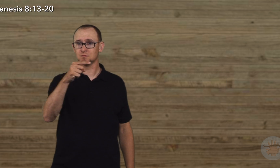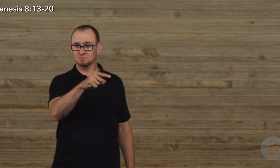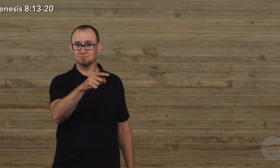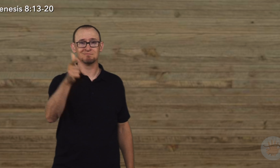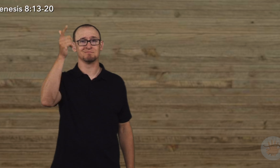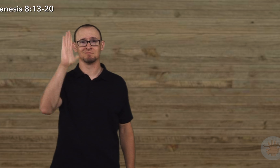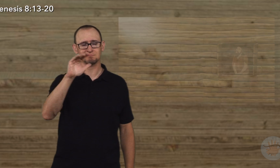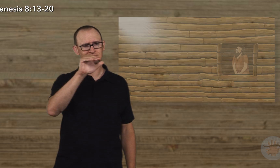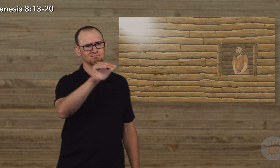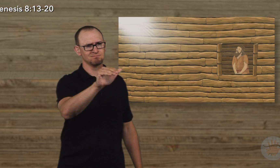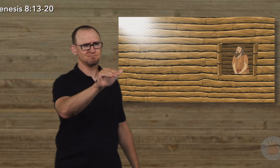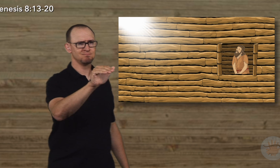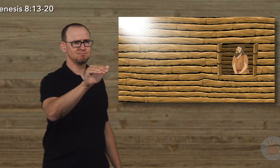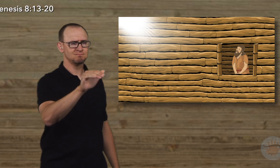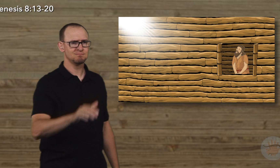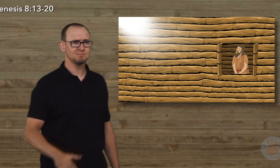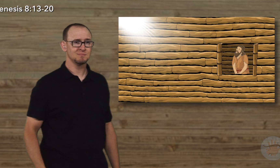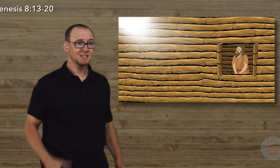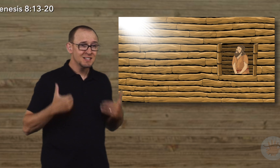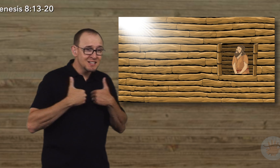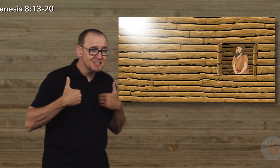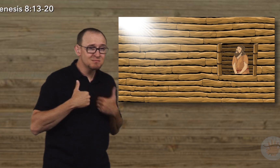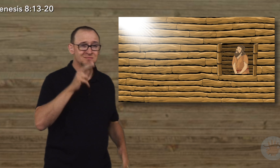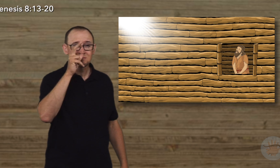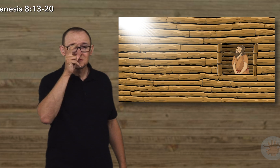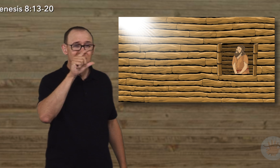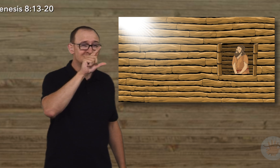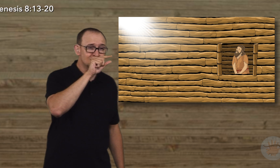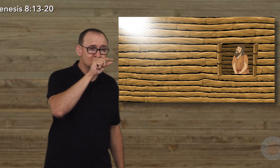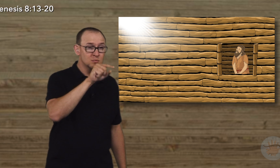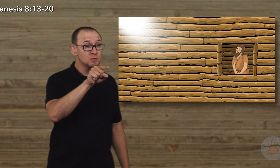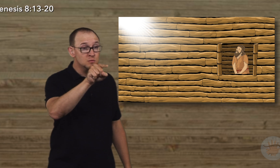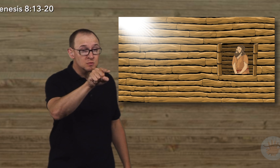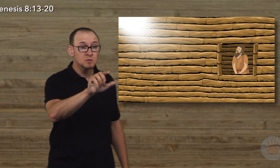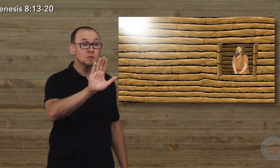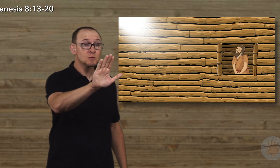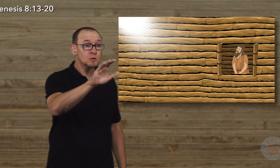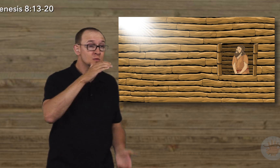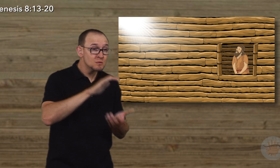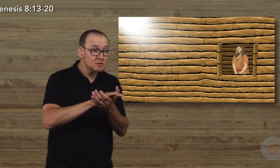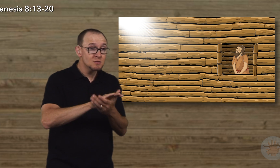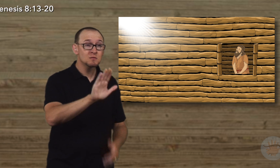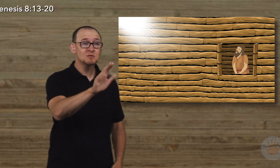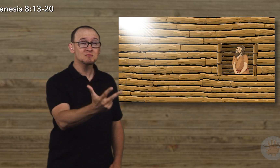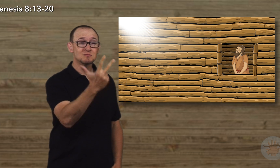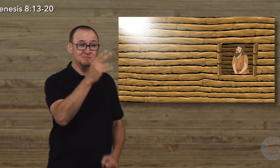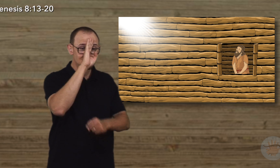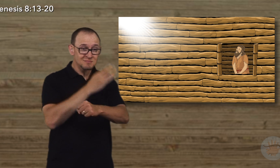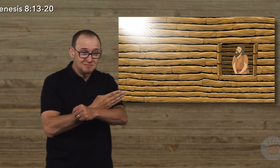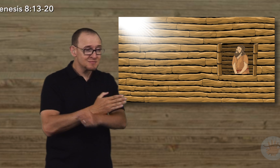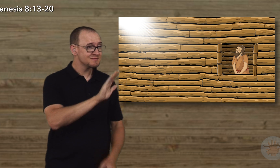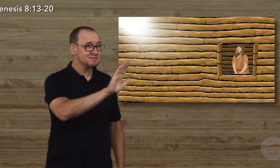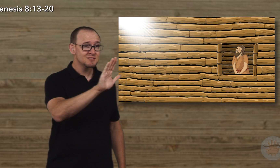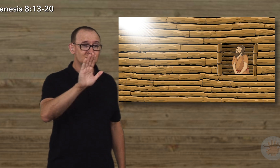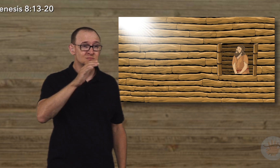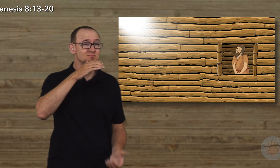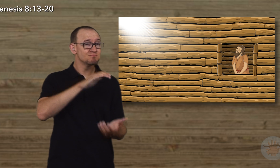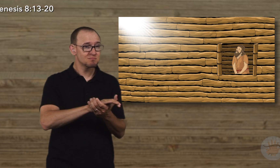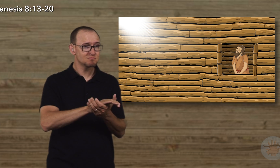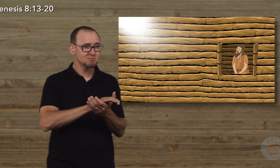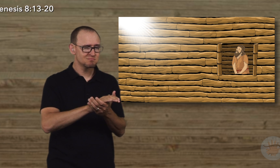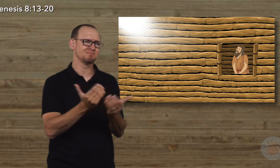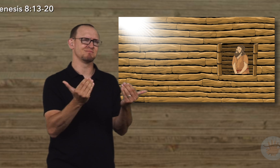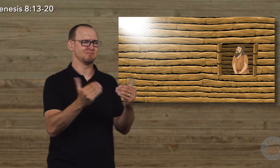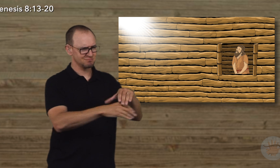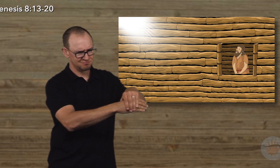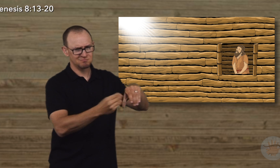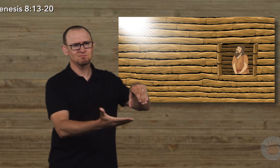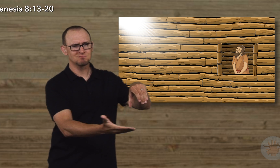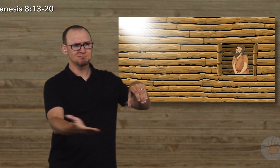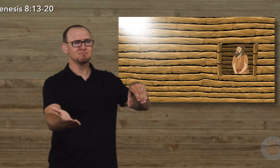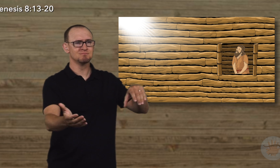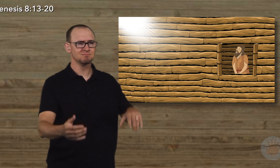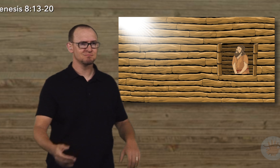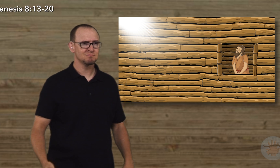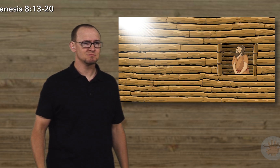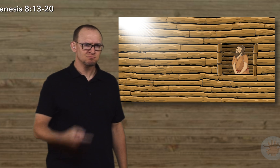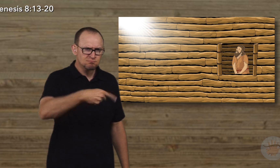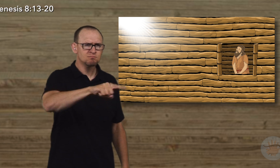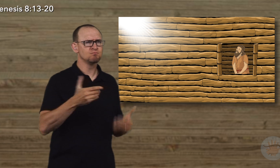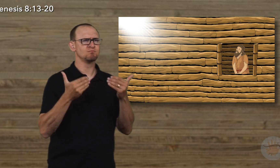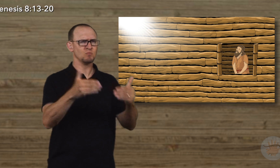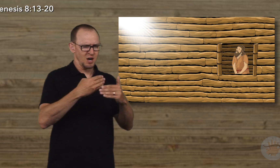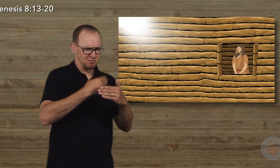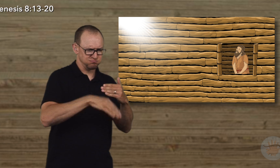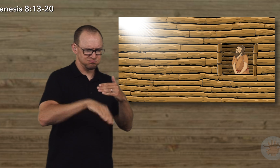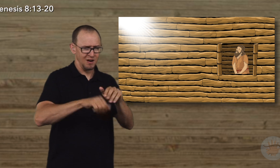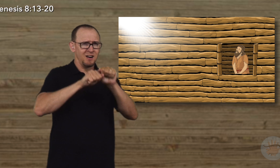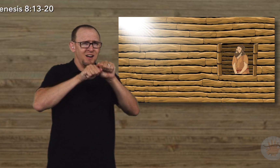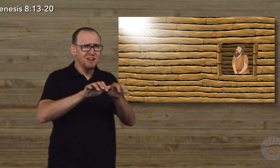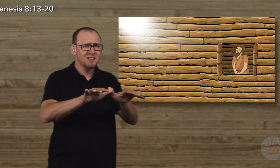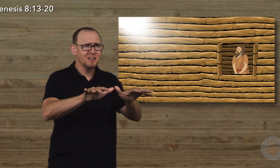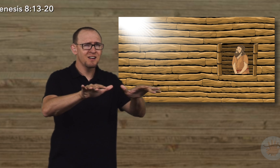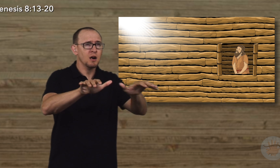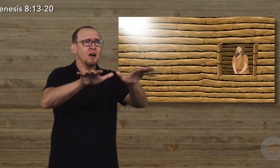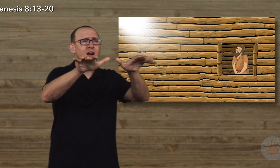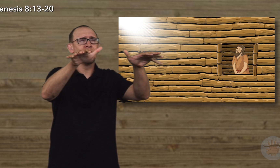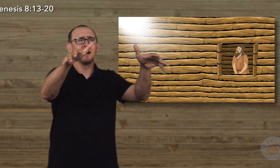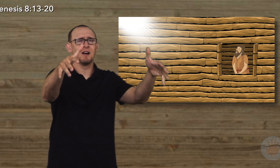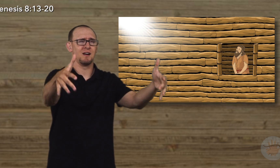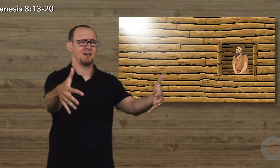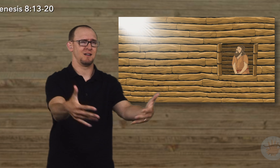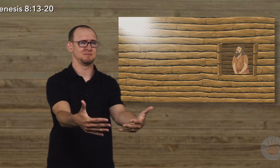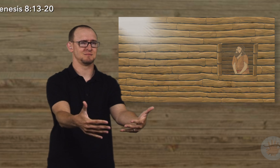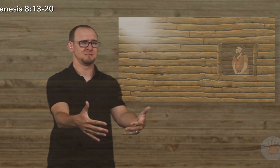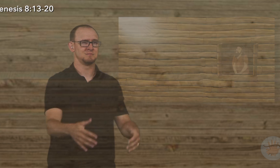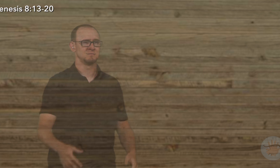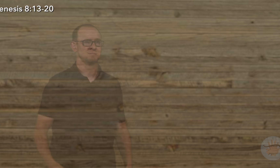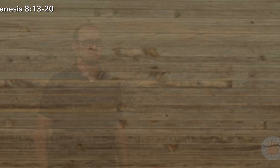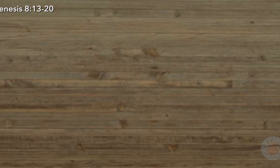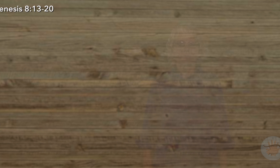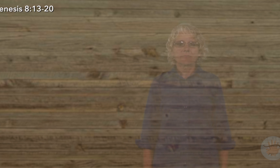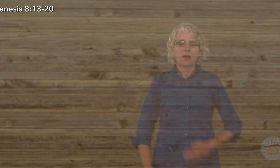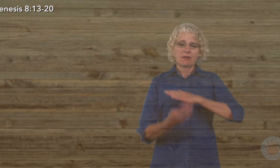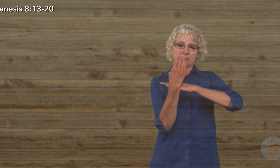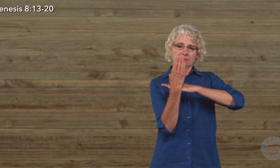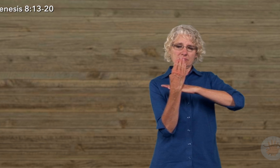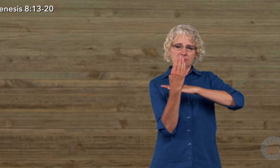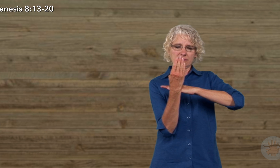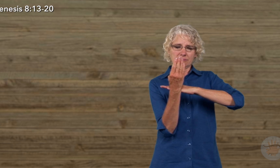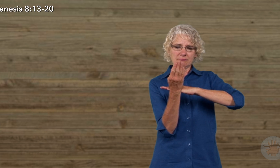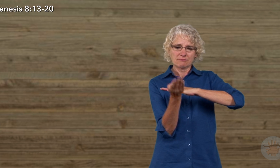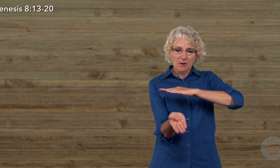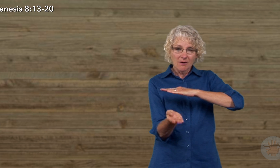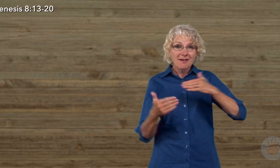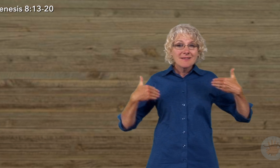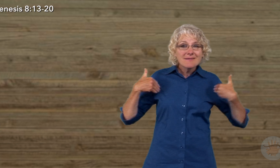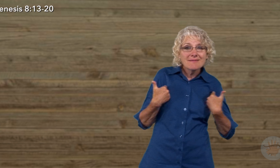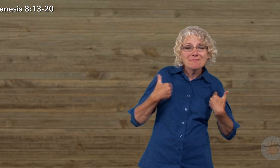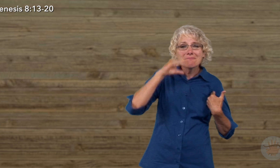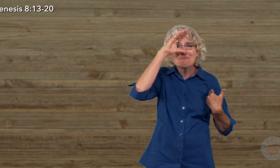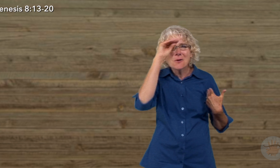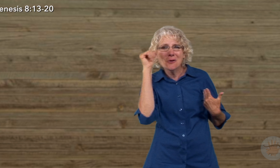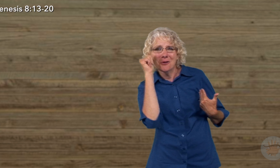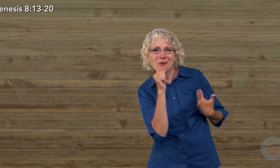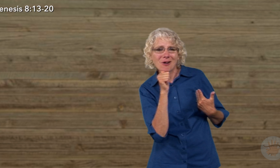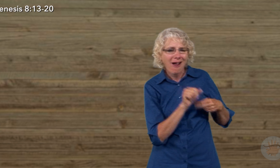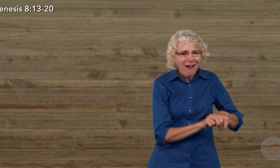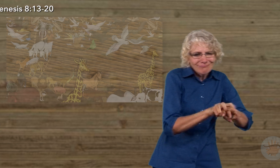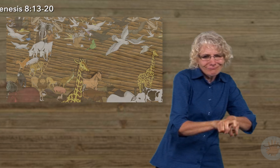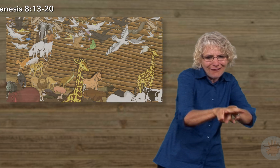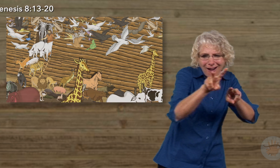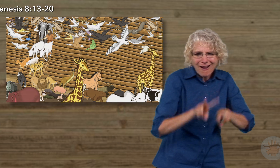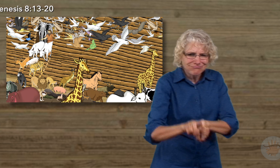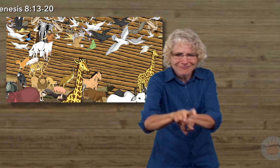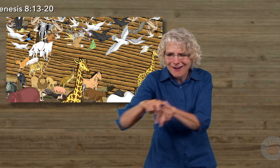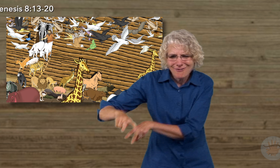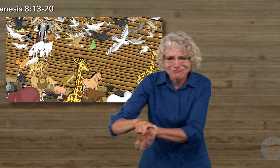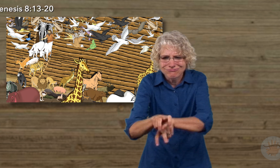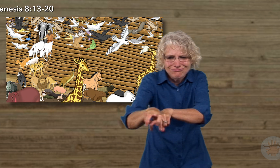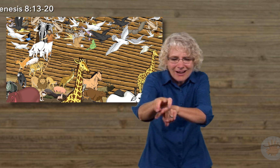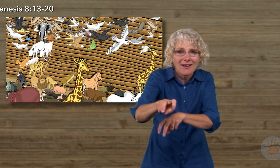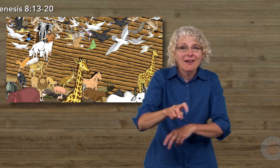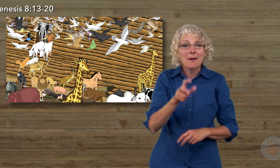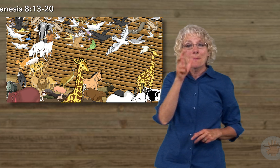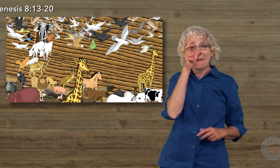Then God said to Noah, “Come out of the ark, you and your wife, along with your sons and their wives.